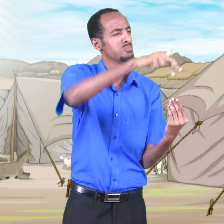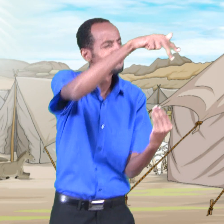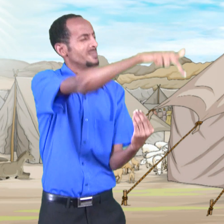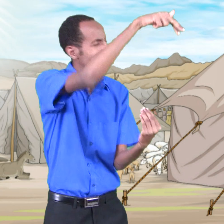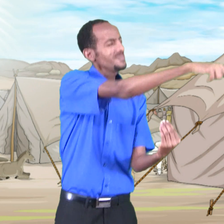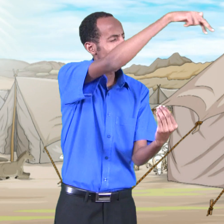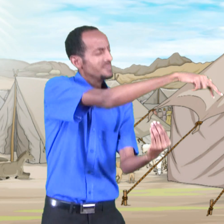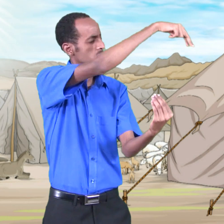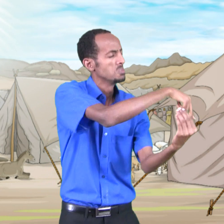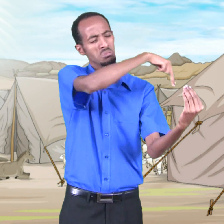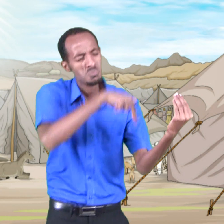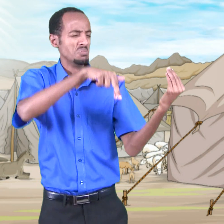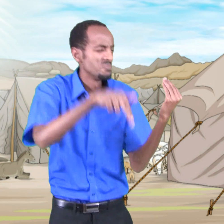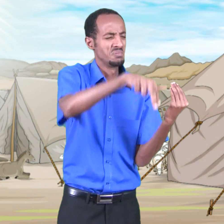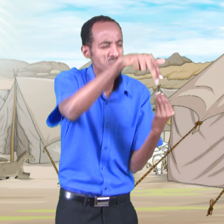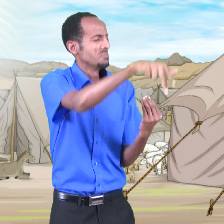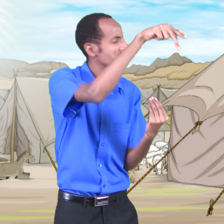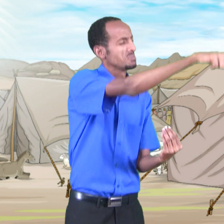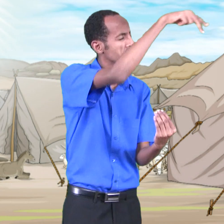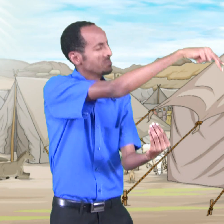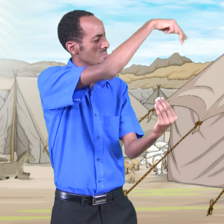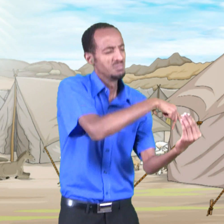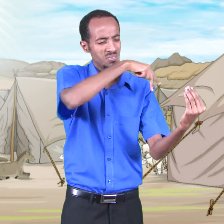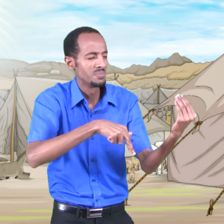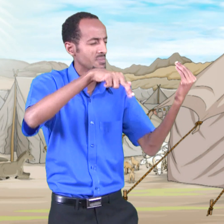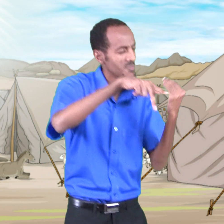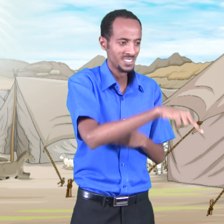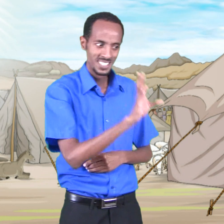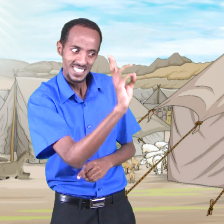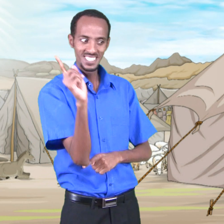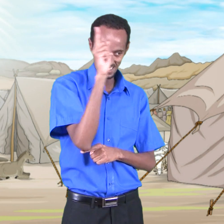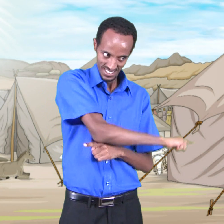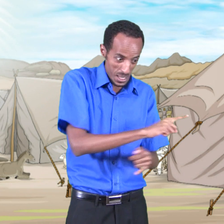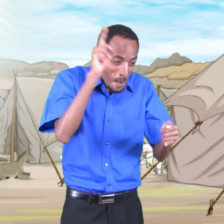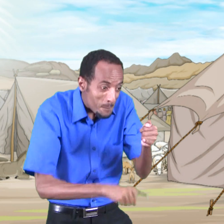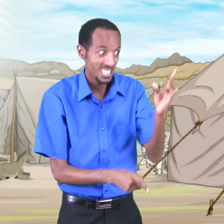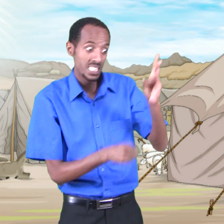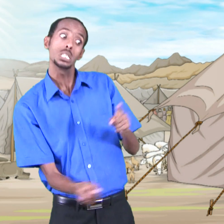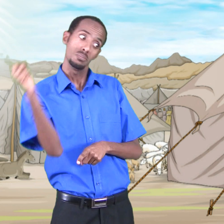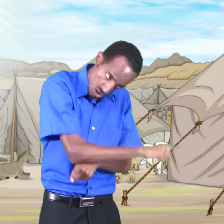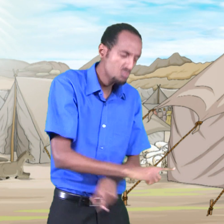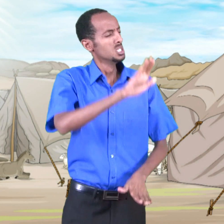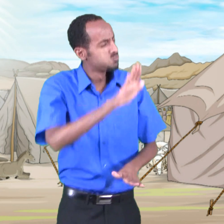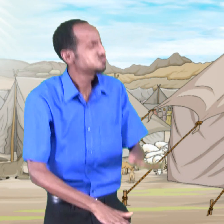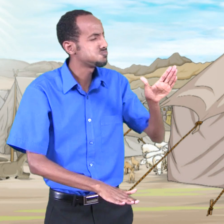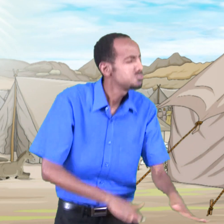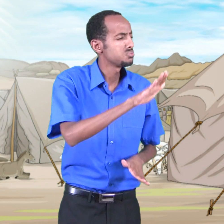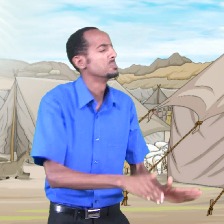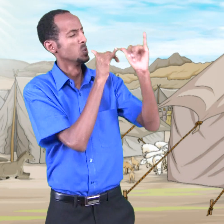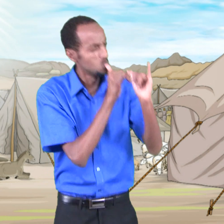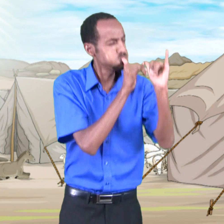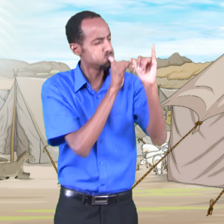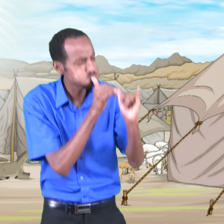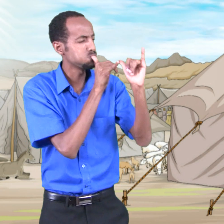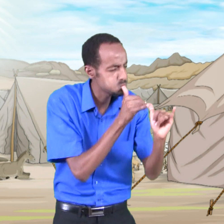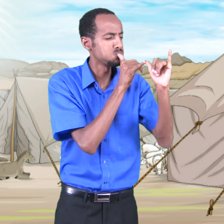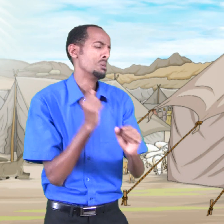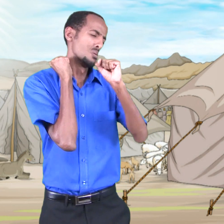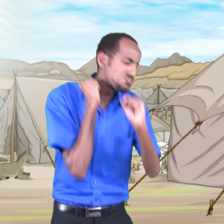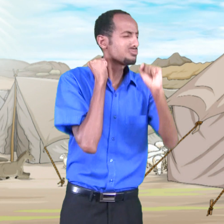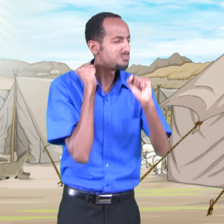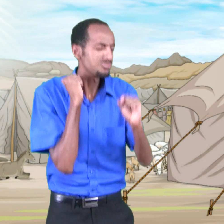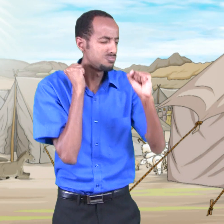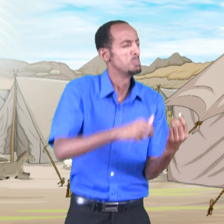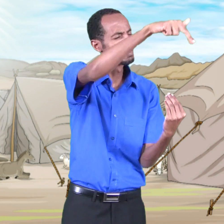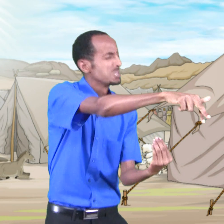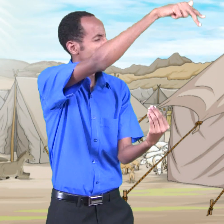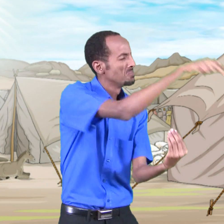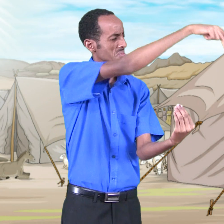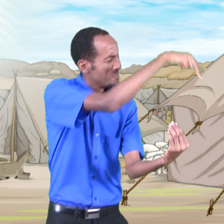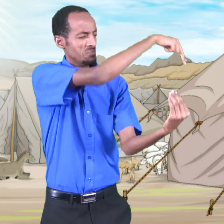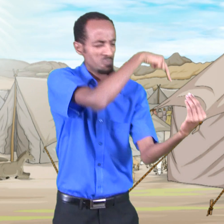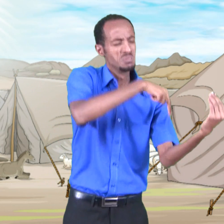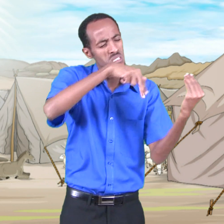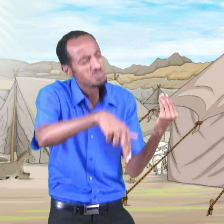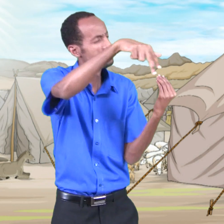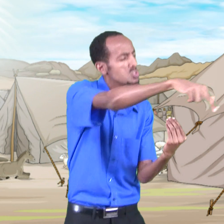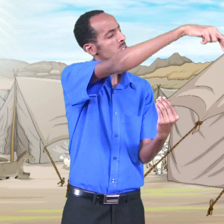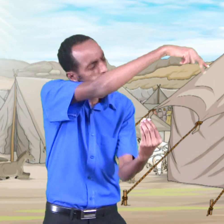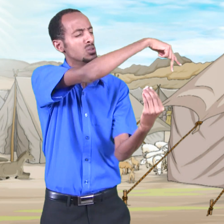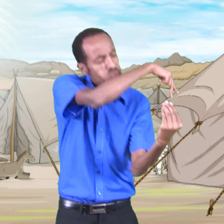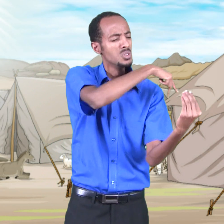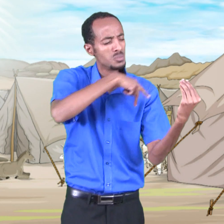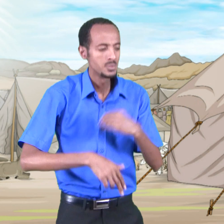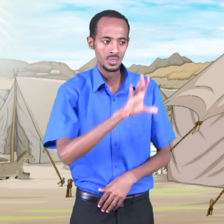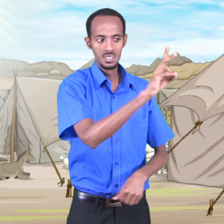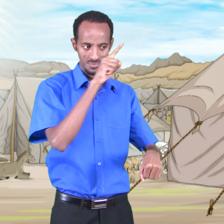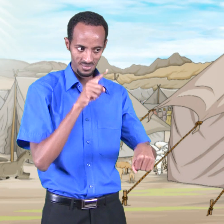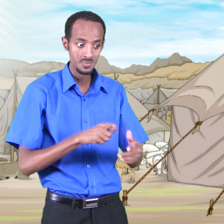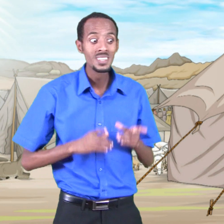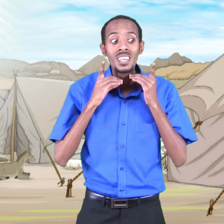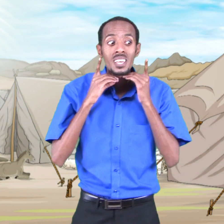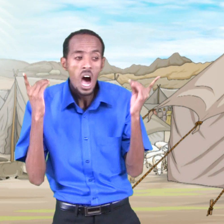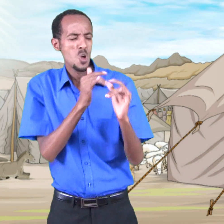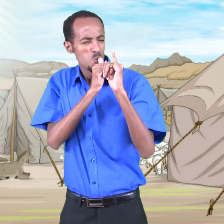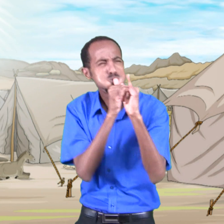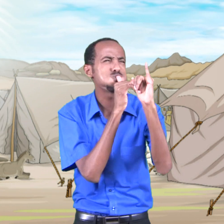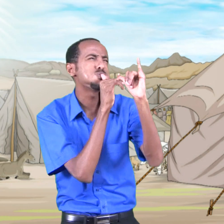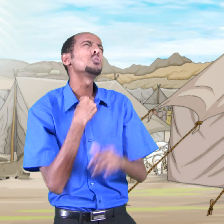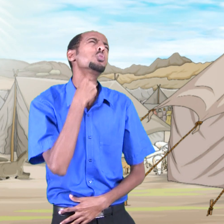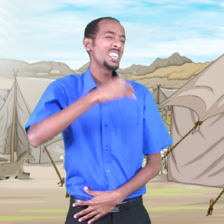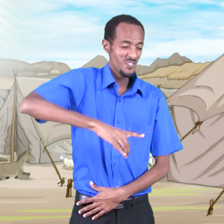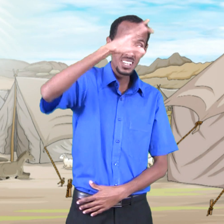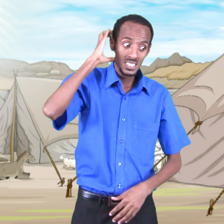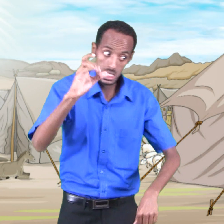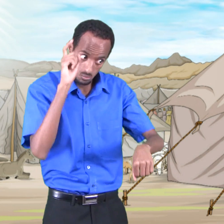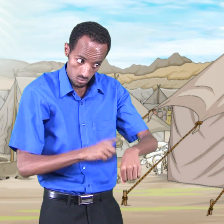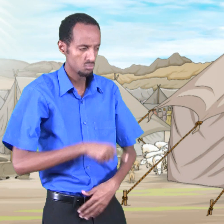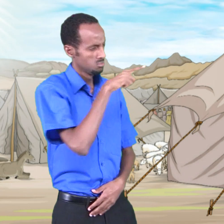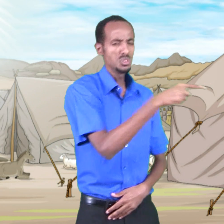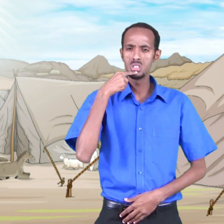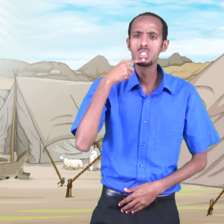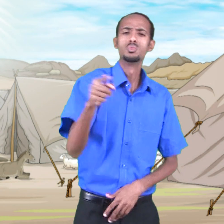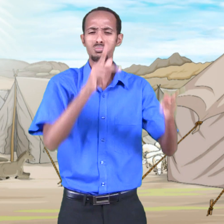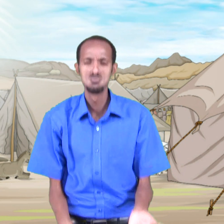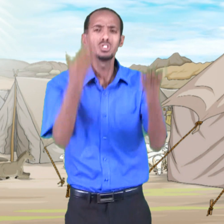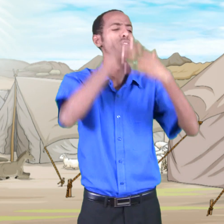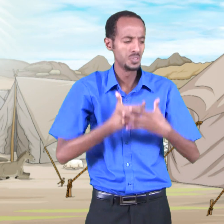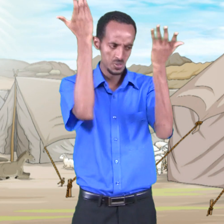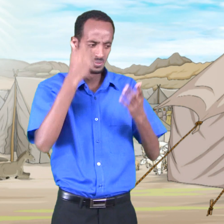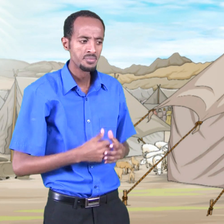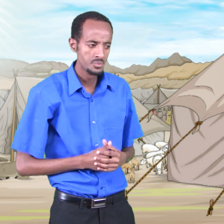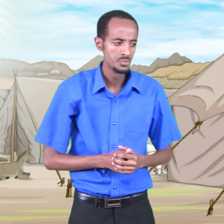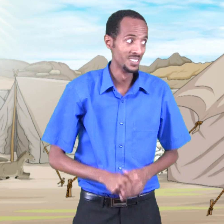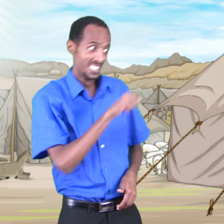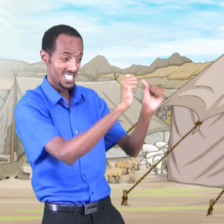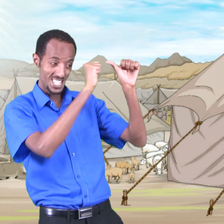And when there is a long blast of the ram’s horn and you hear its sound, have all the people give a mighty shout.